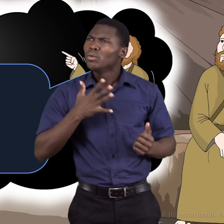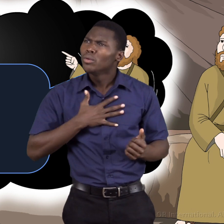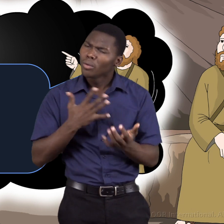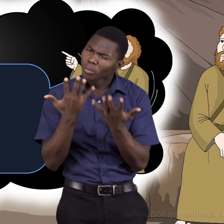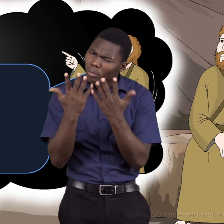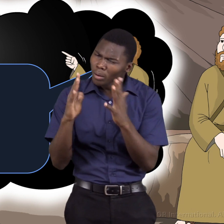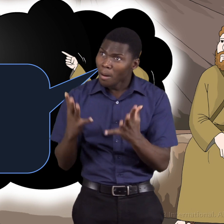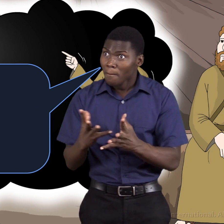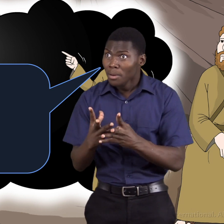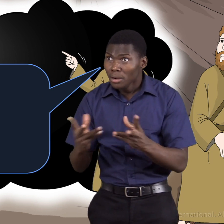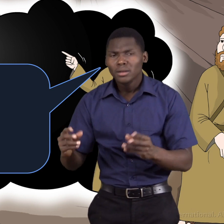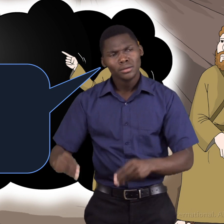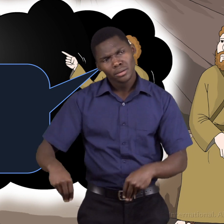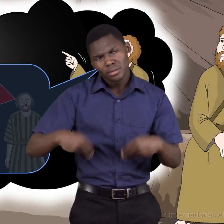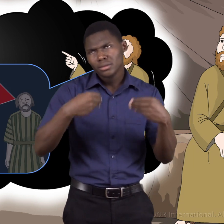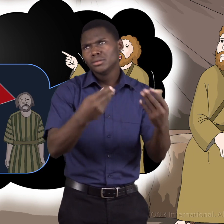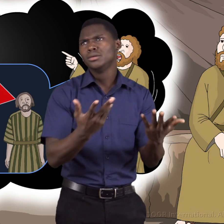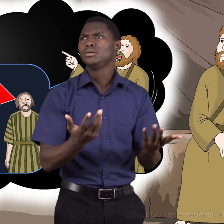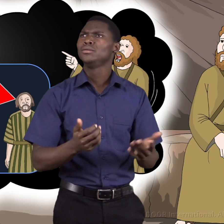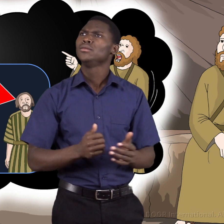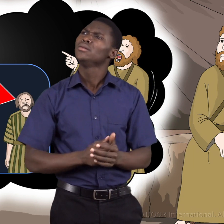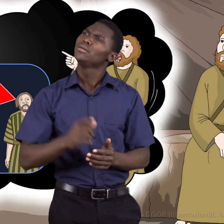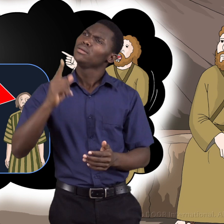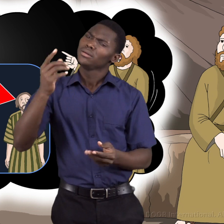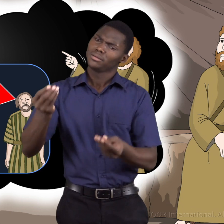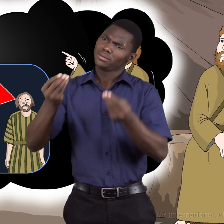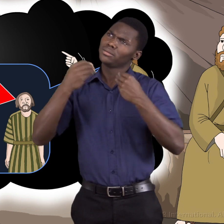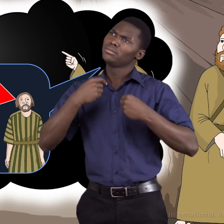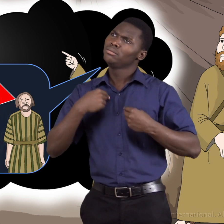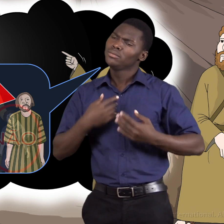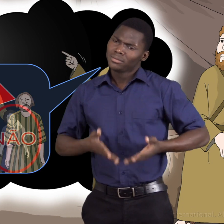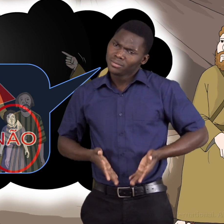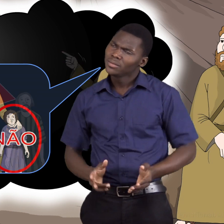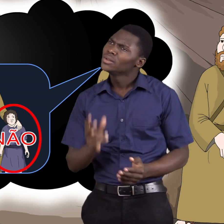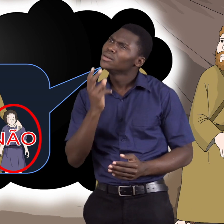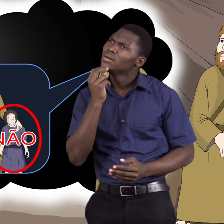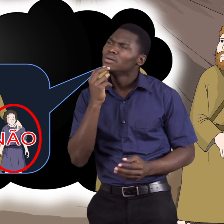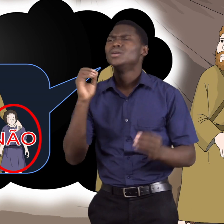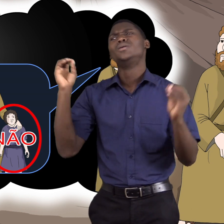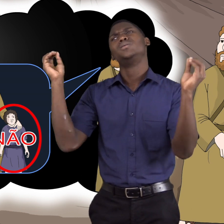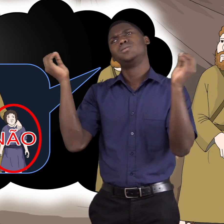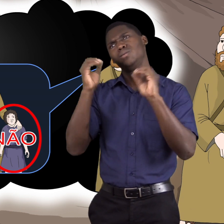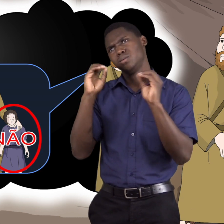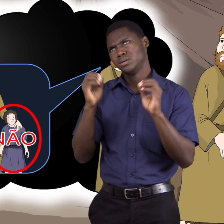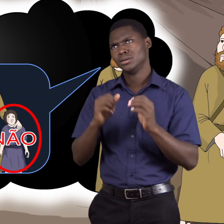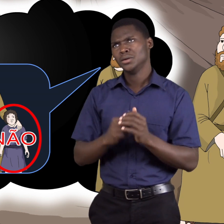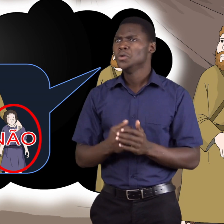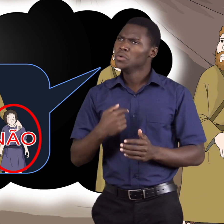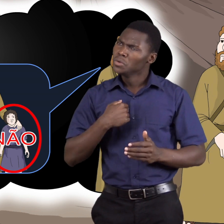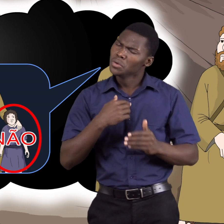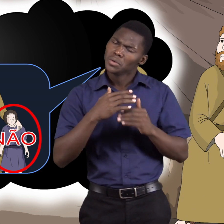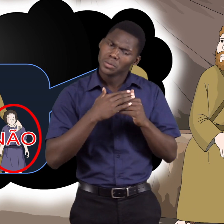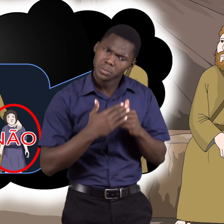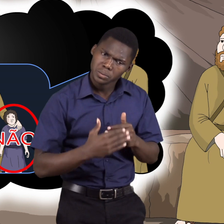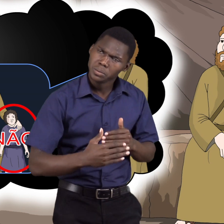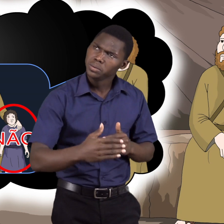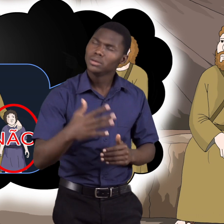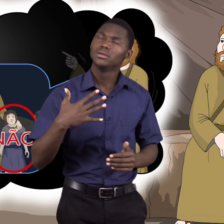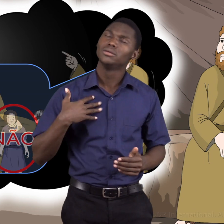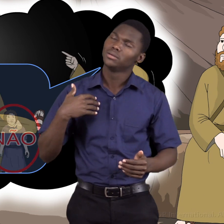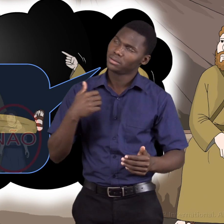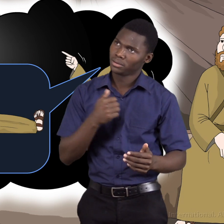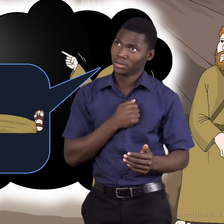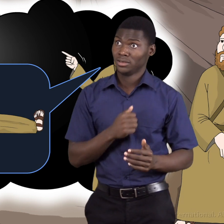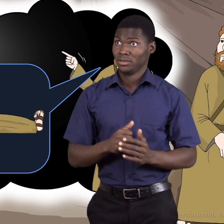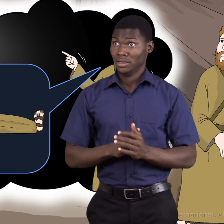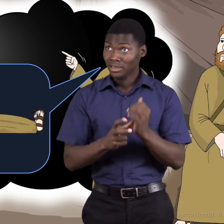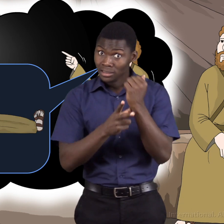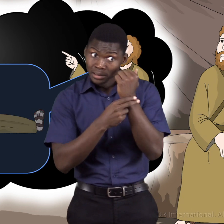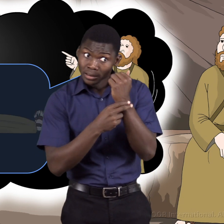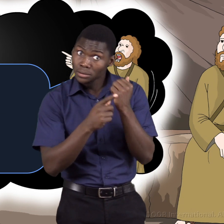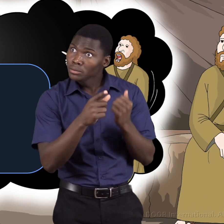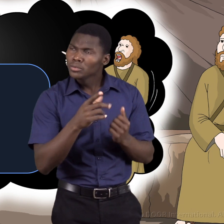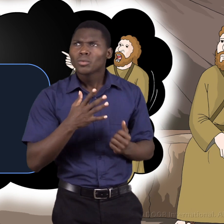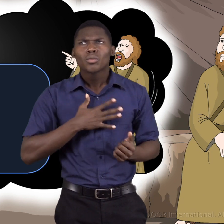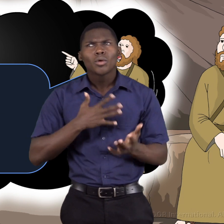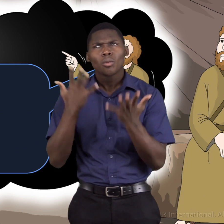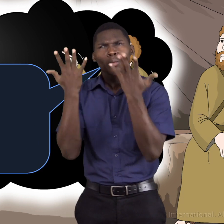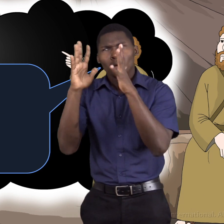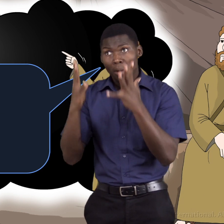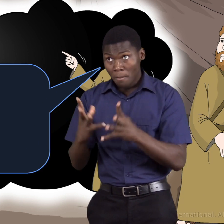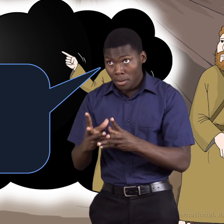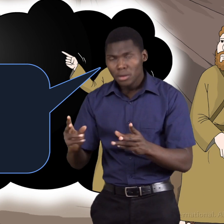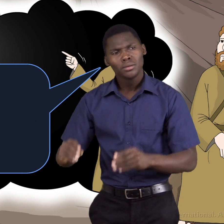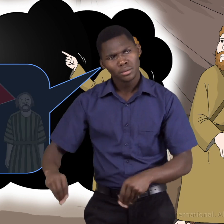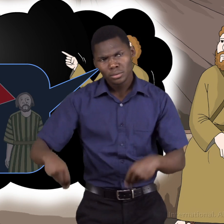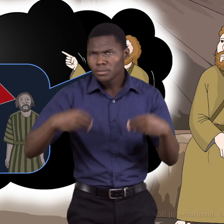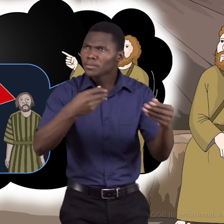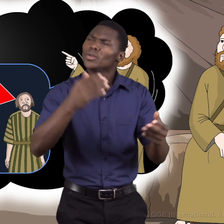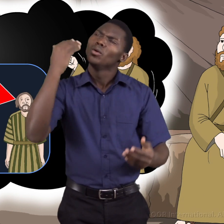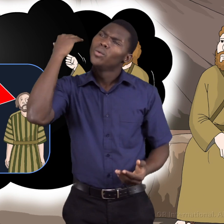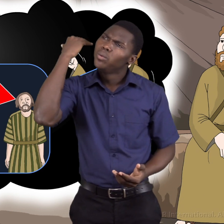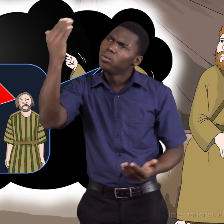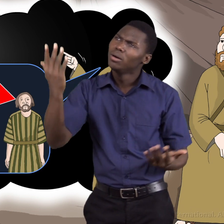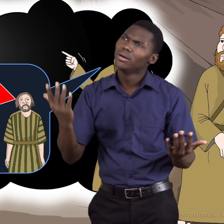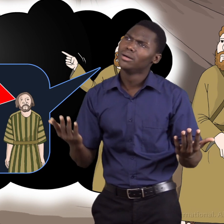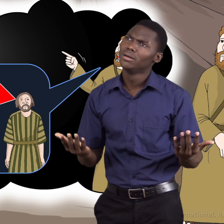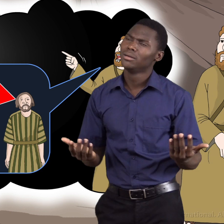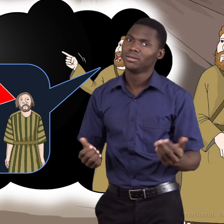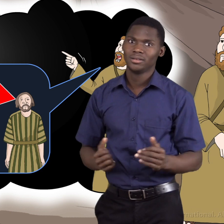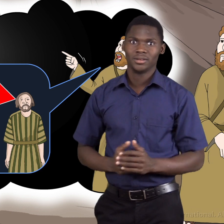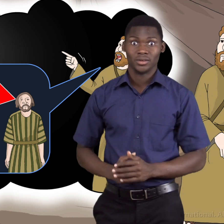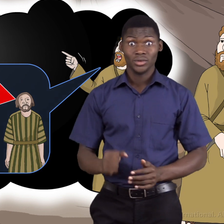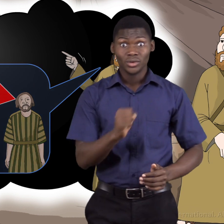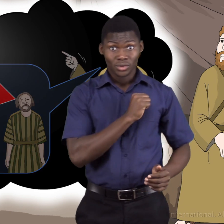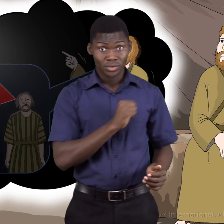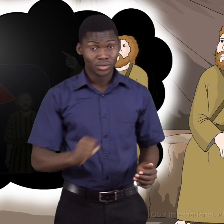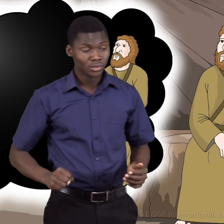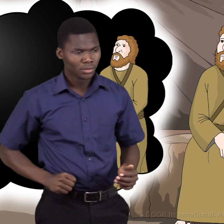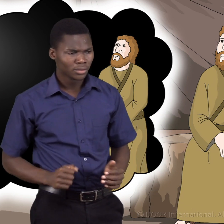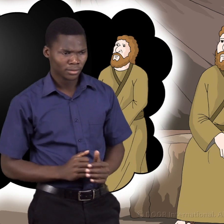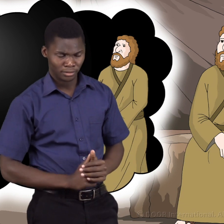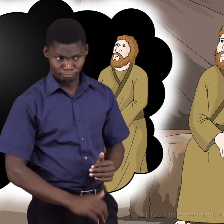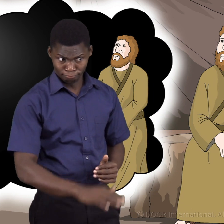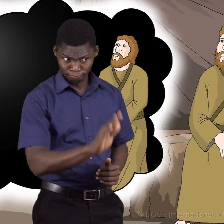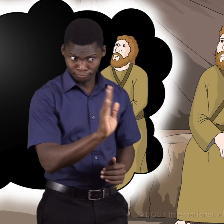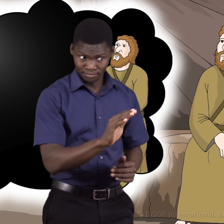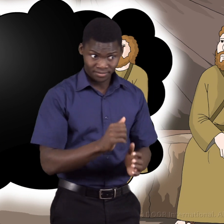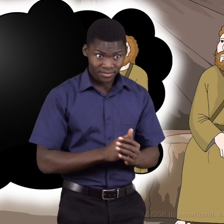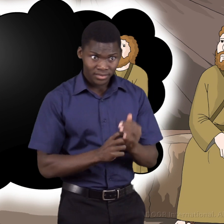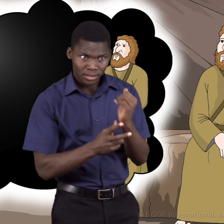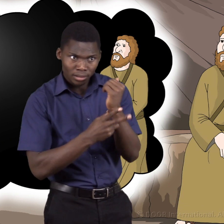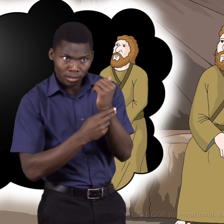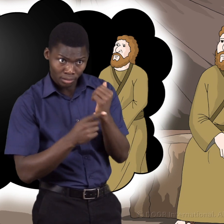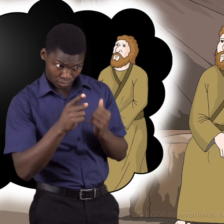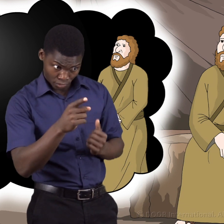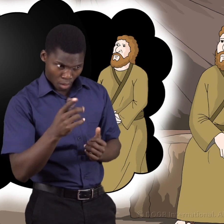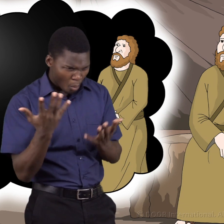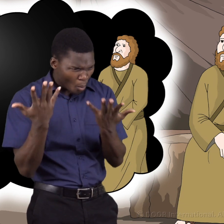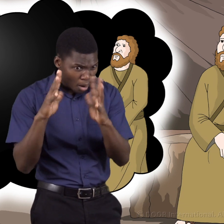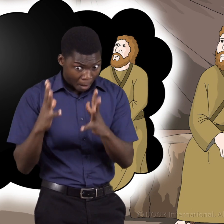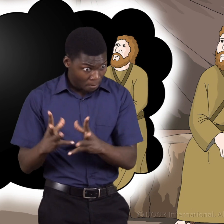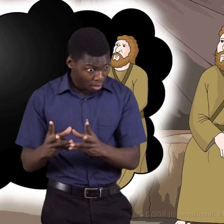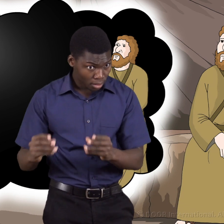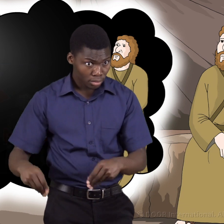Abram continued, “Behold, You have given me no offspring, so a servant in my household will be my heir.”